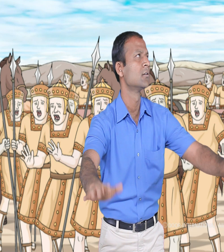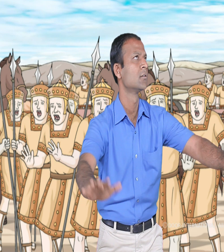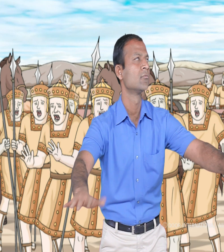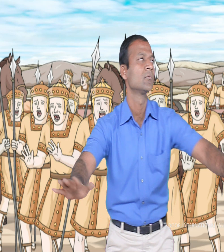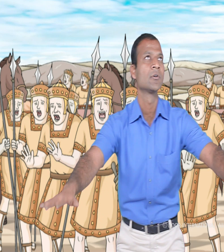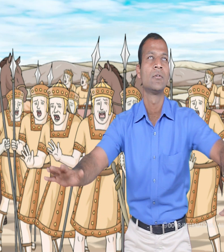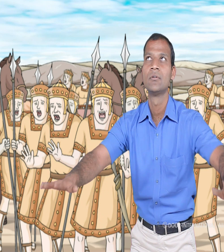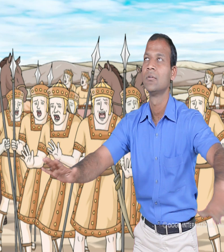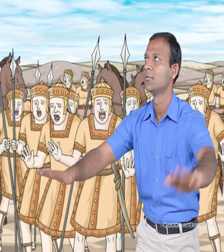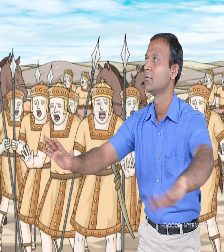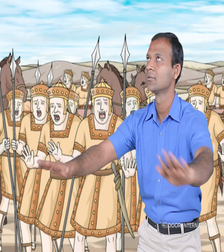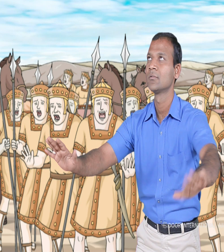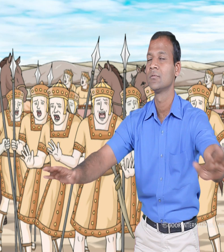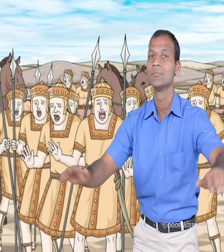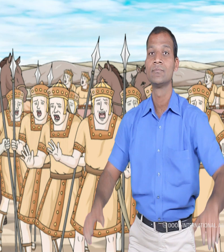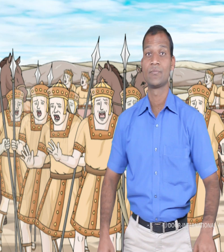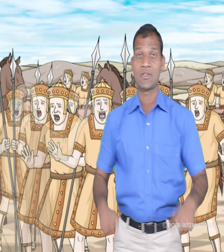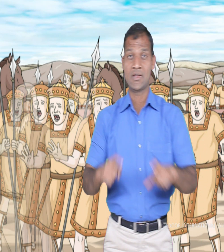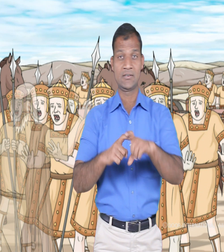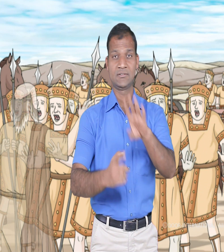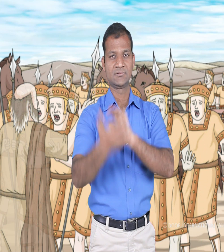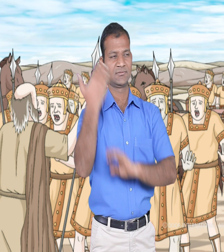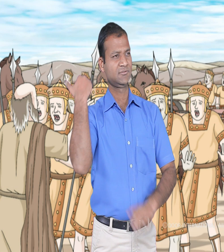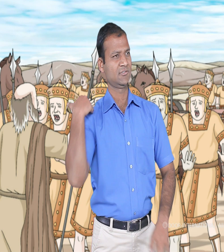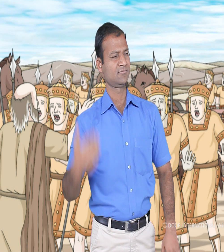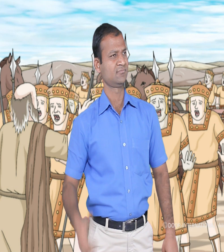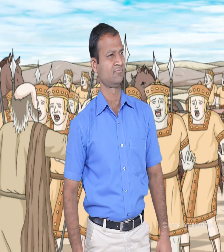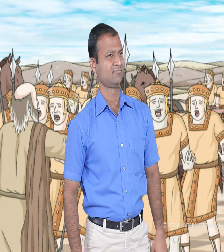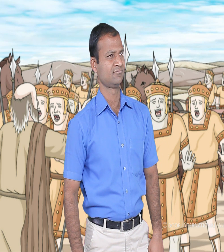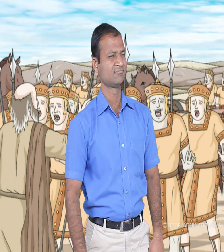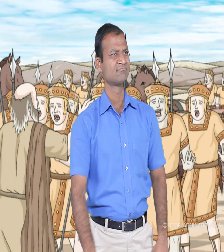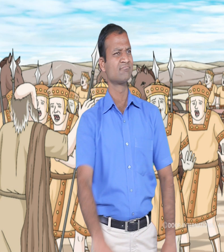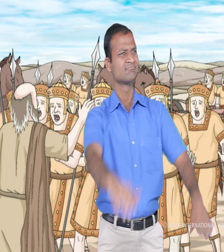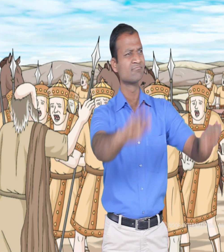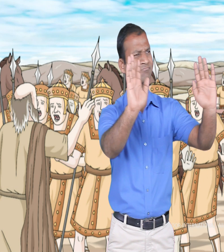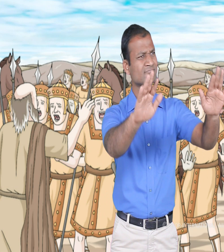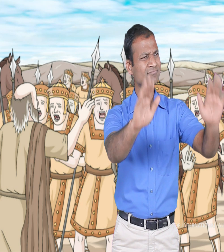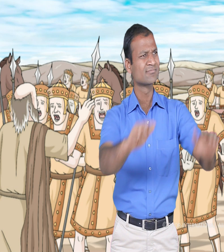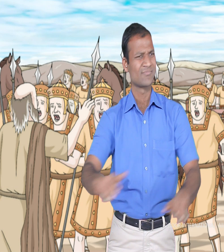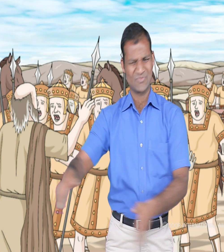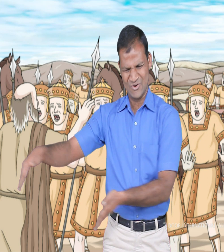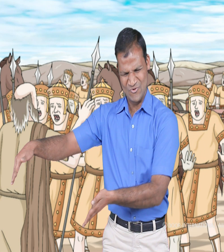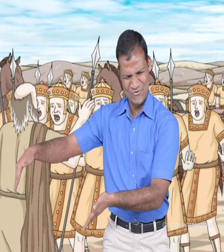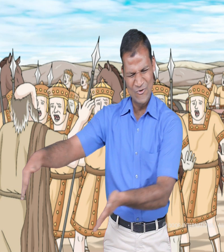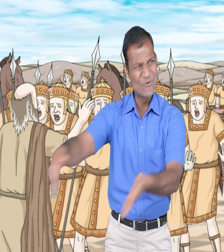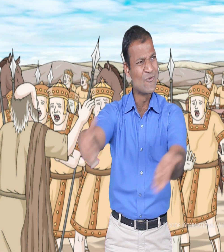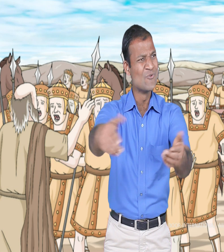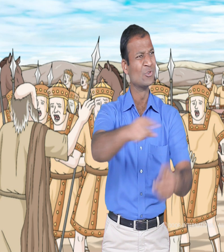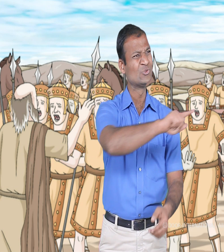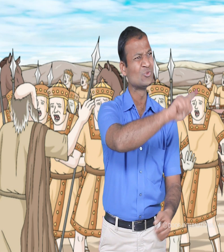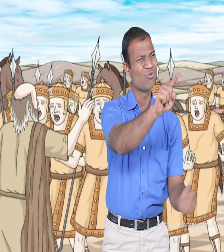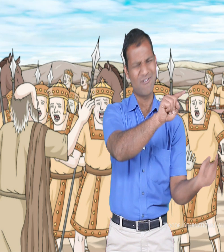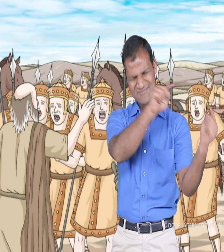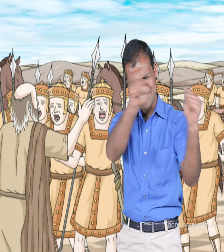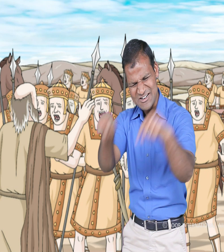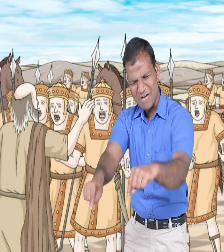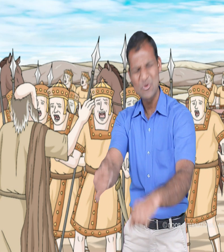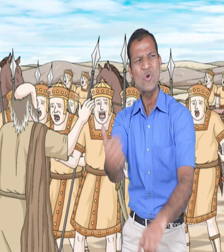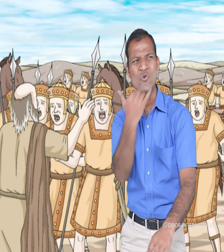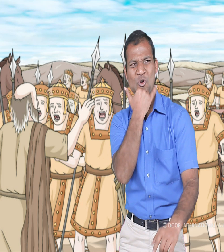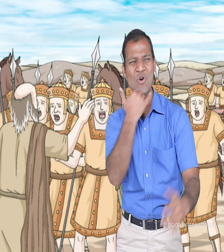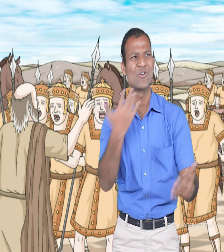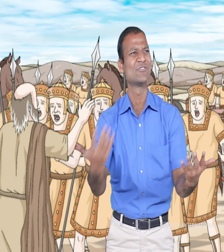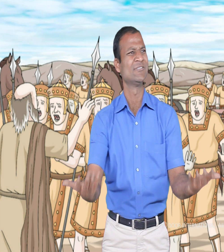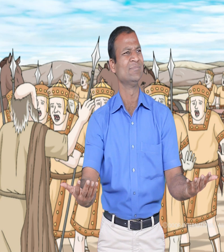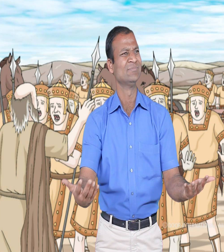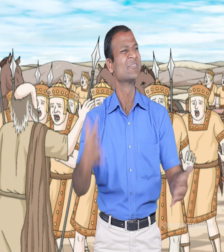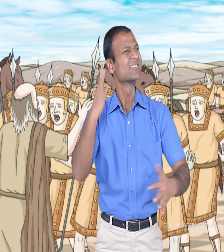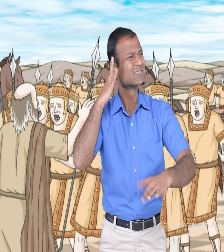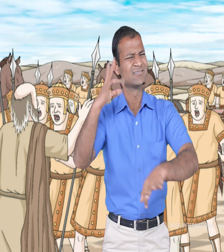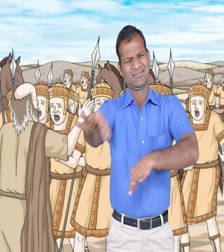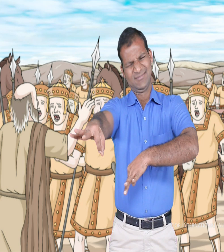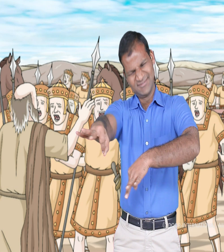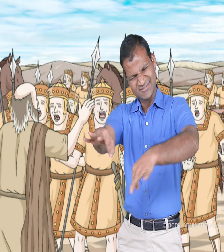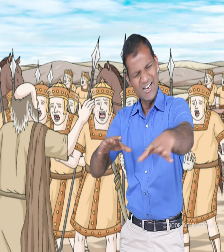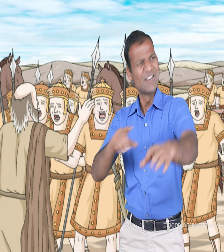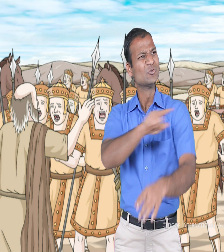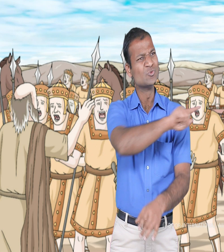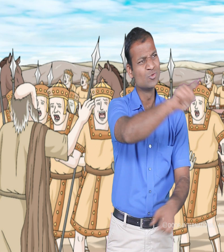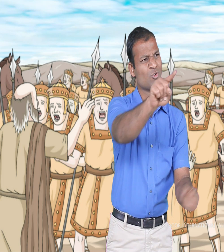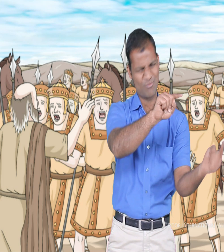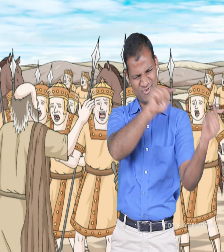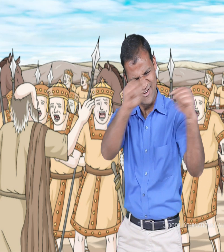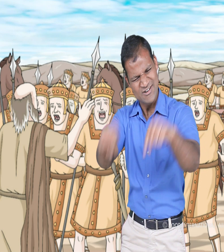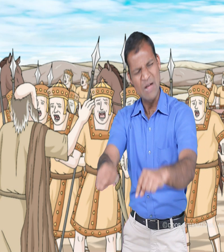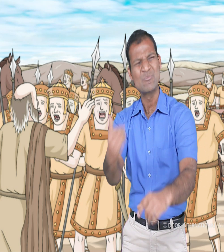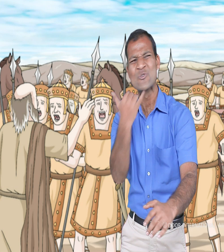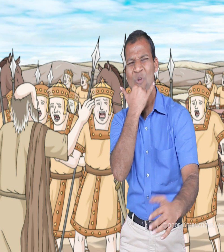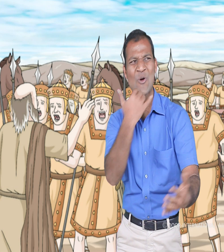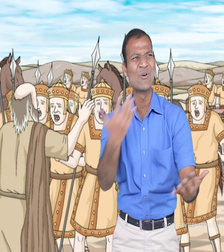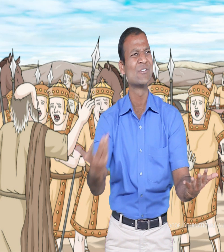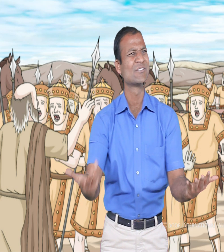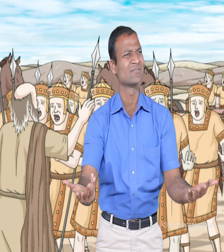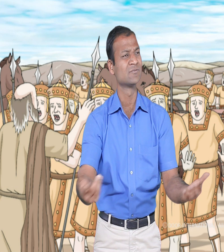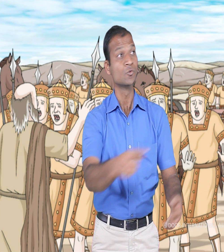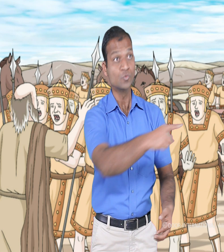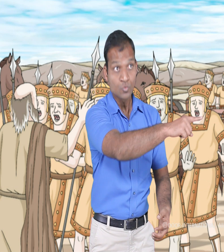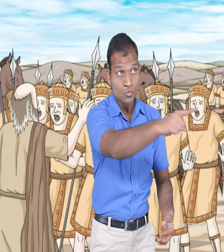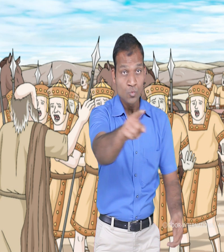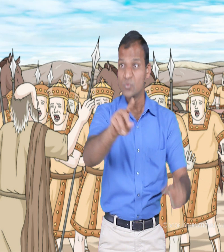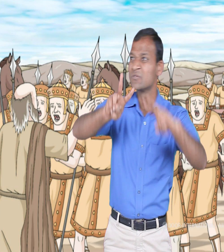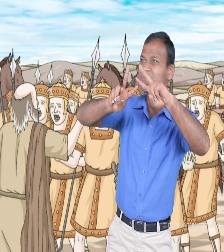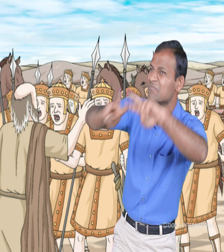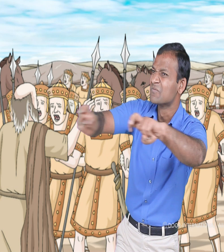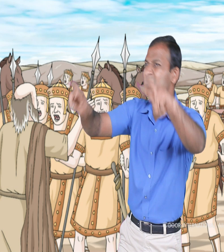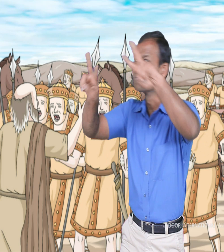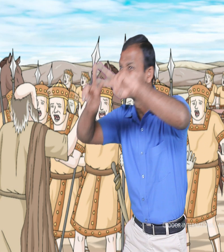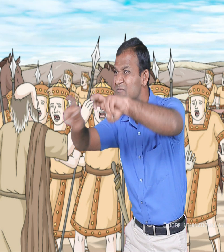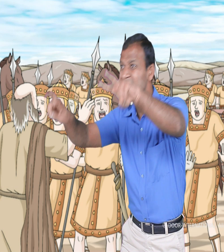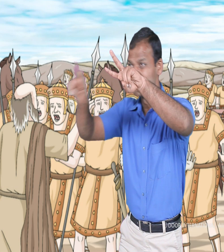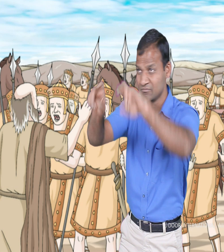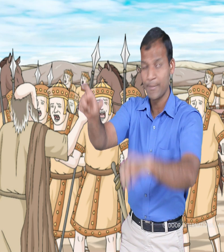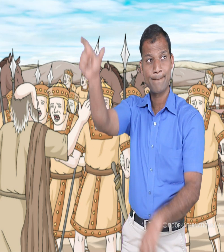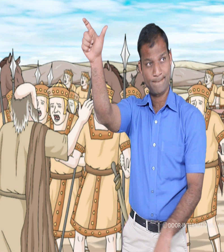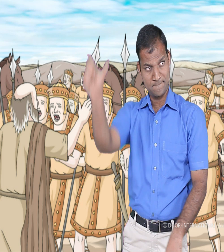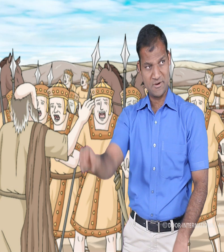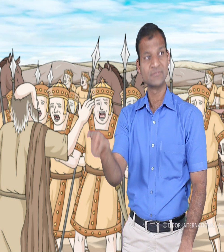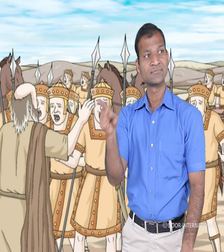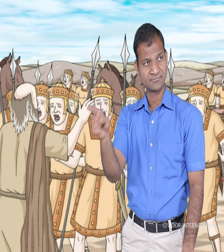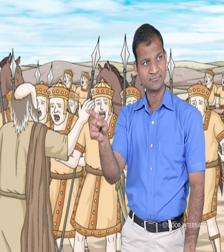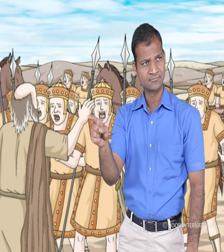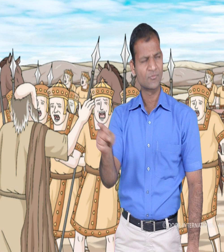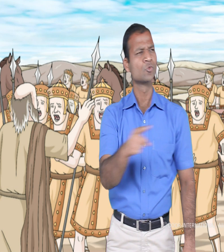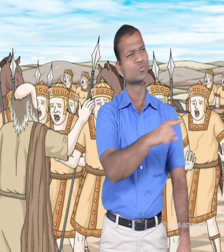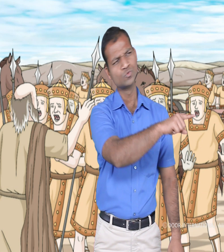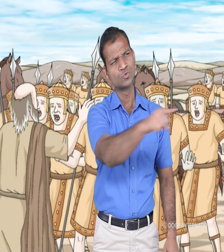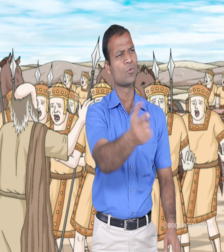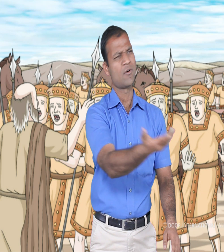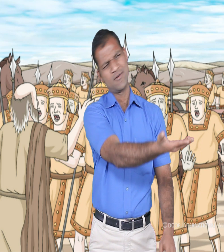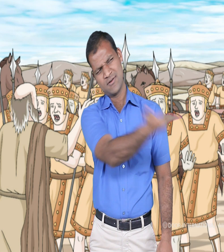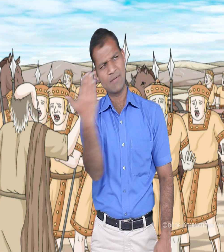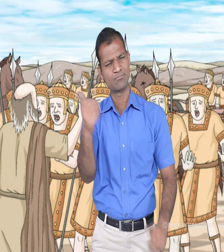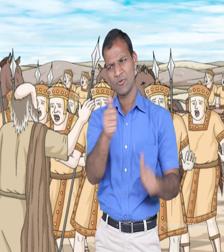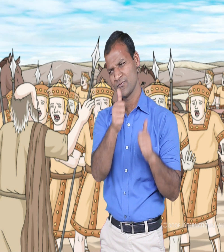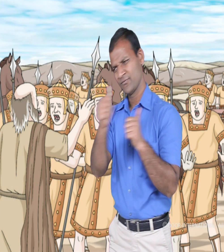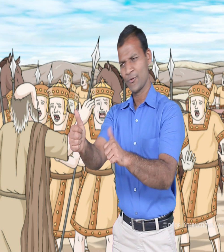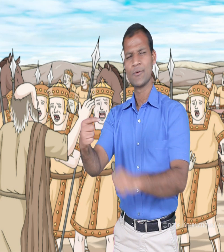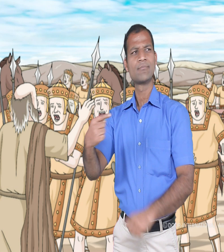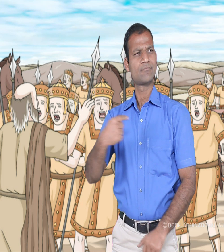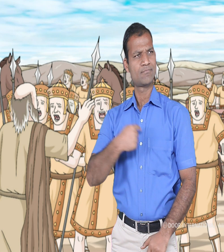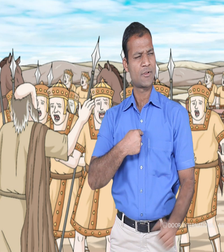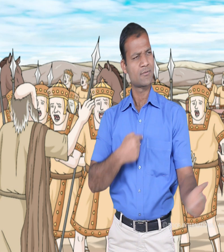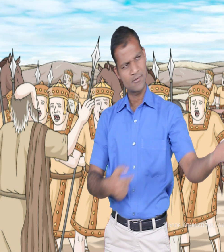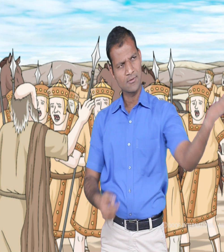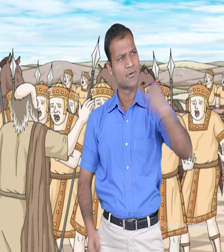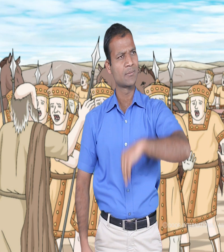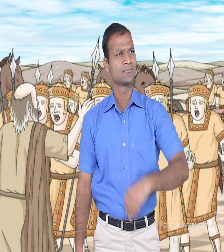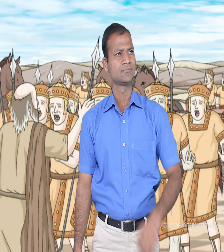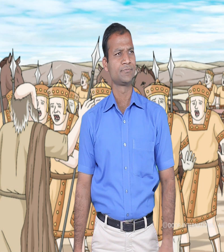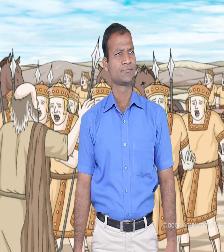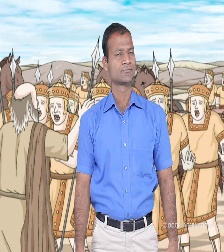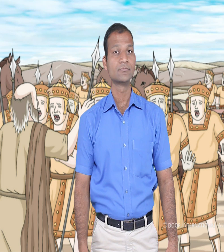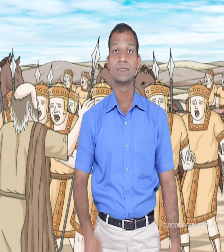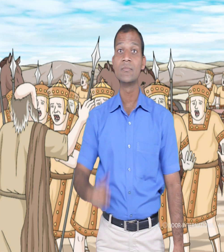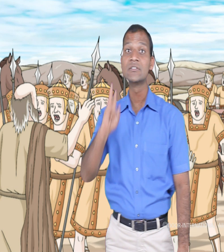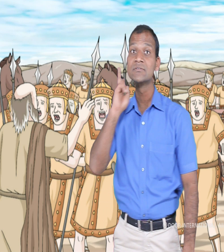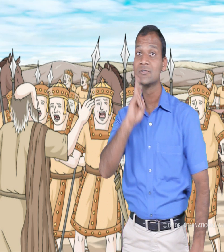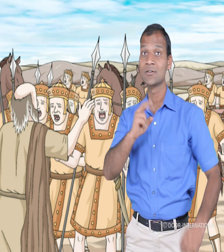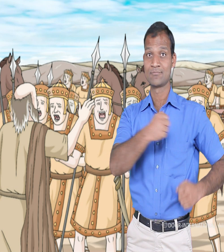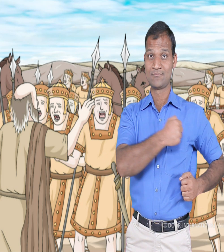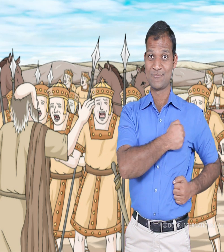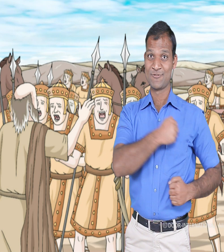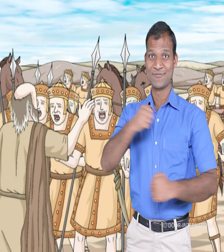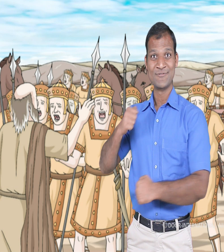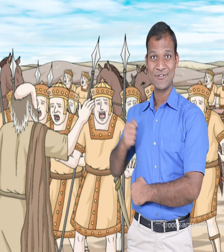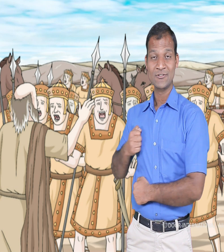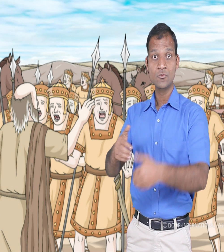And Elisha told them, “This is not the way, and this is not the city.